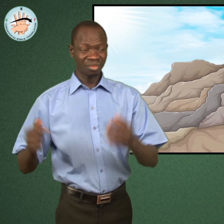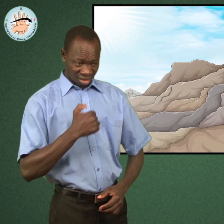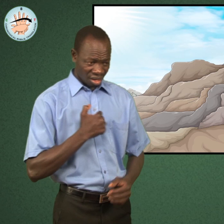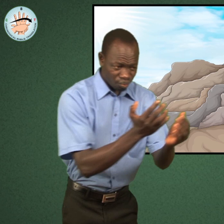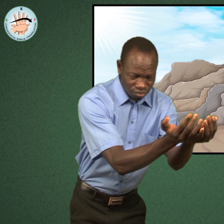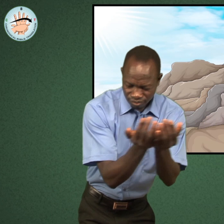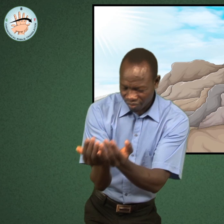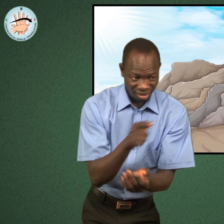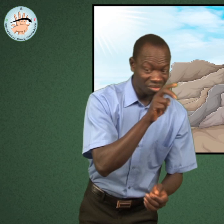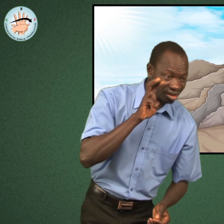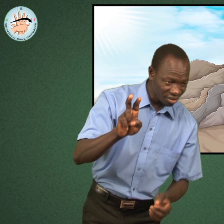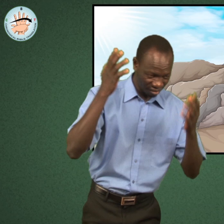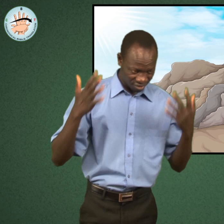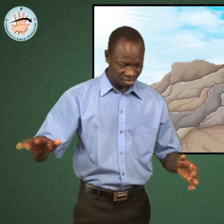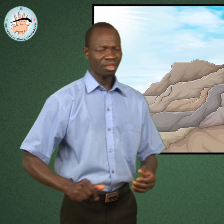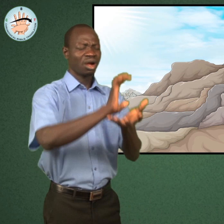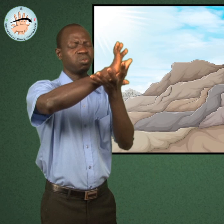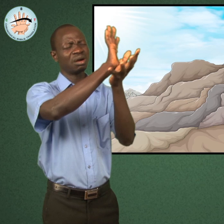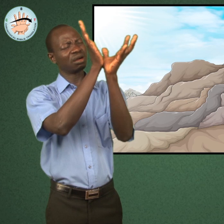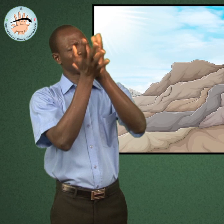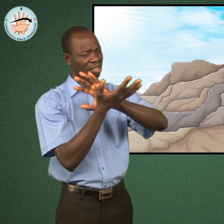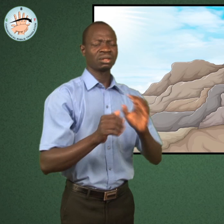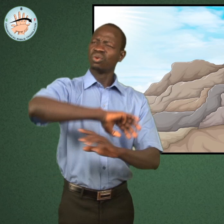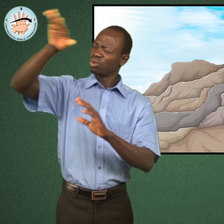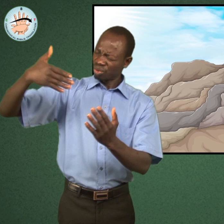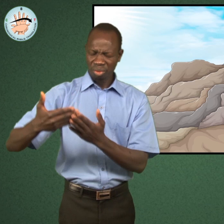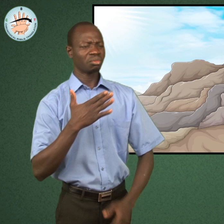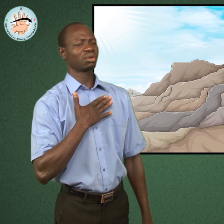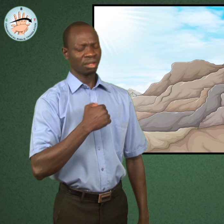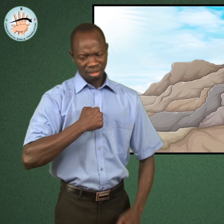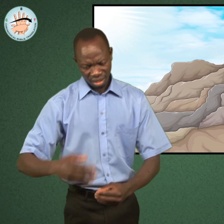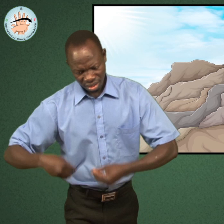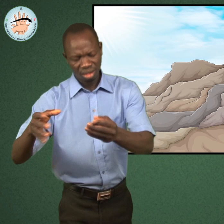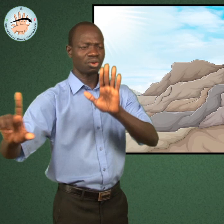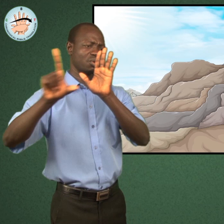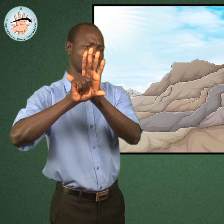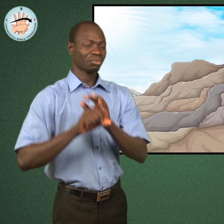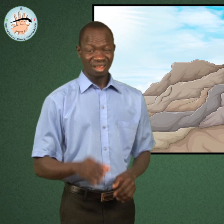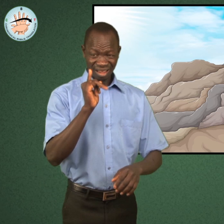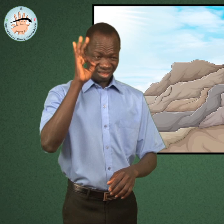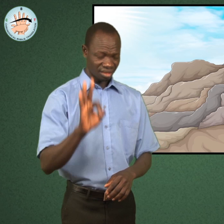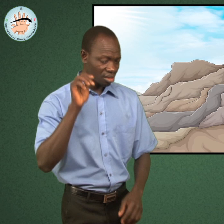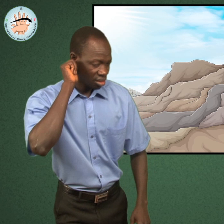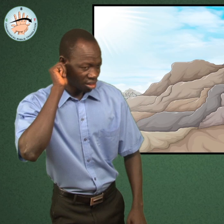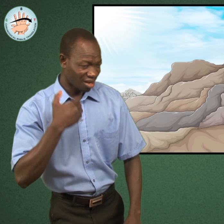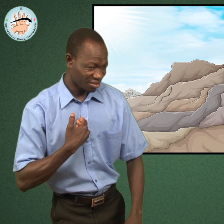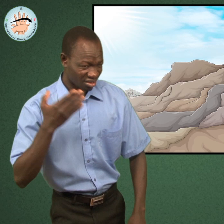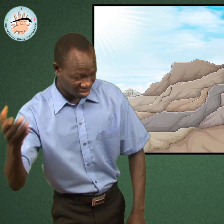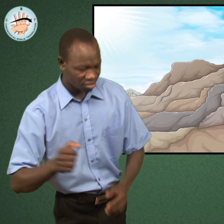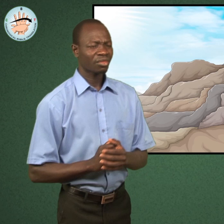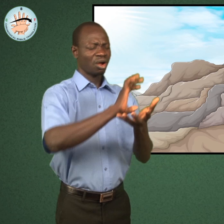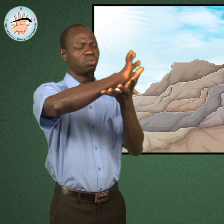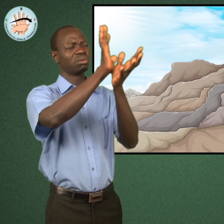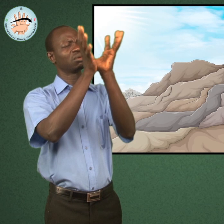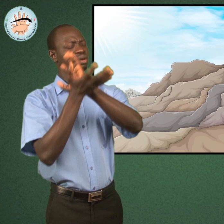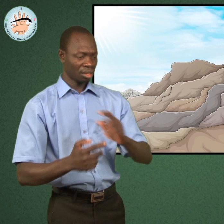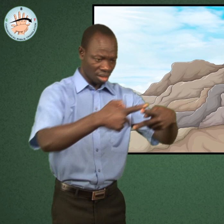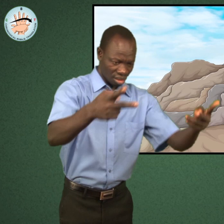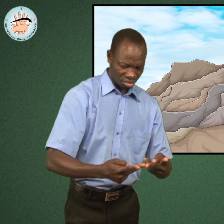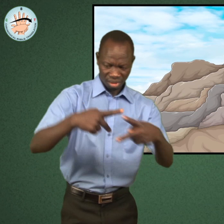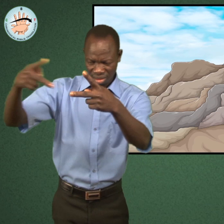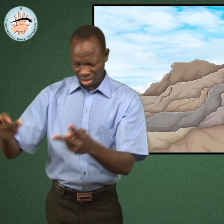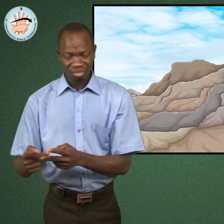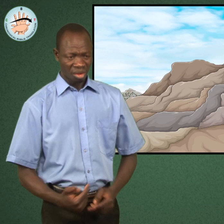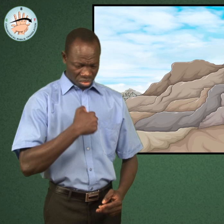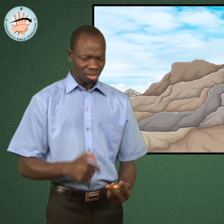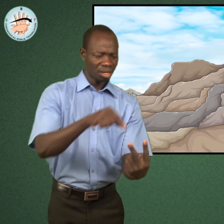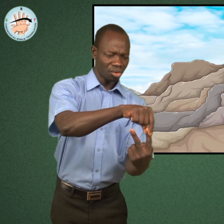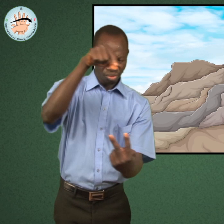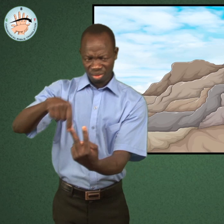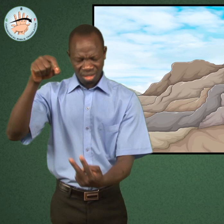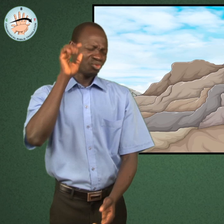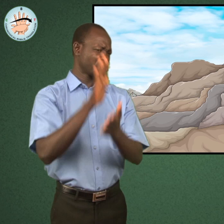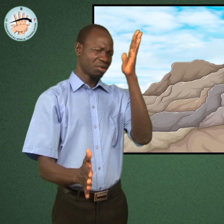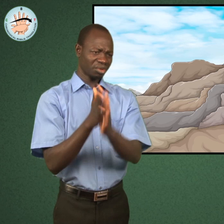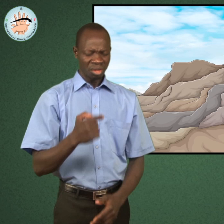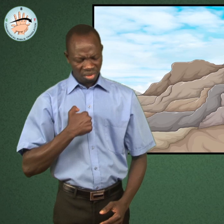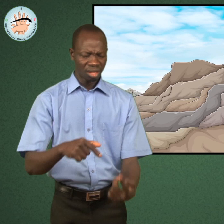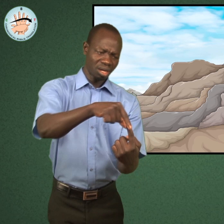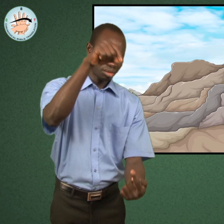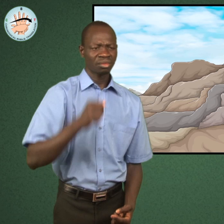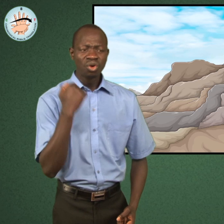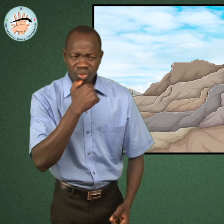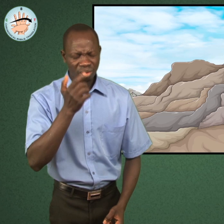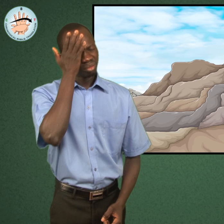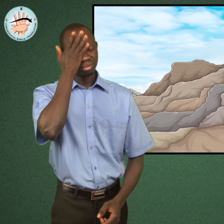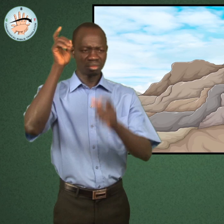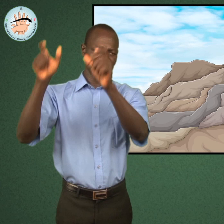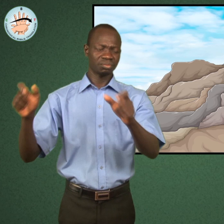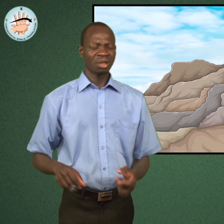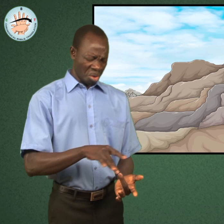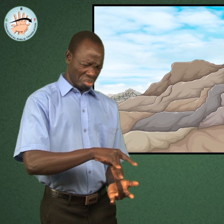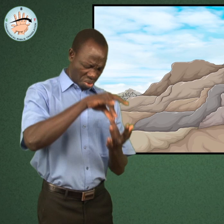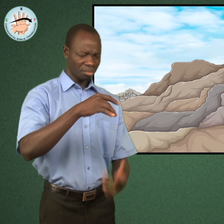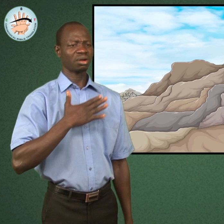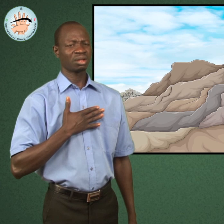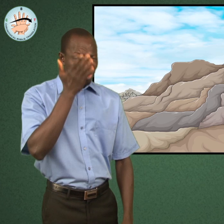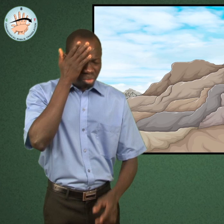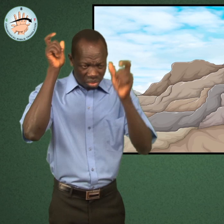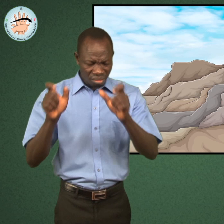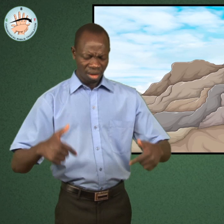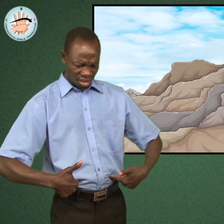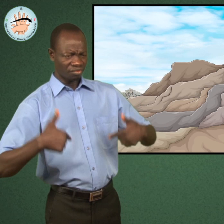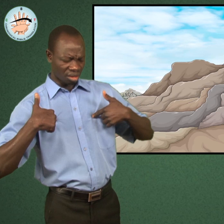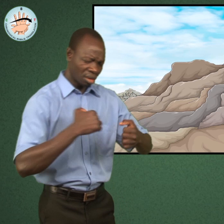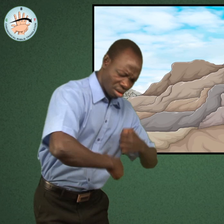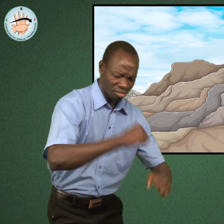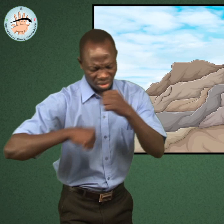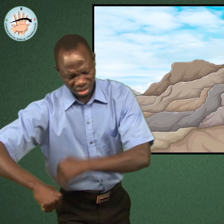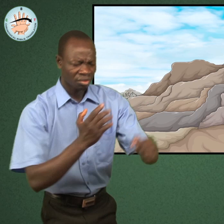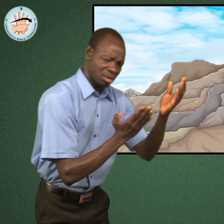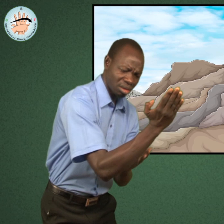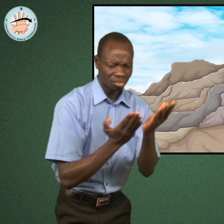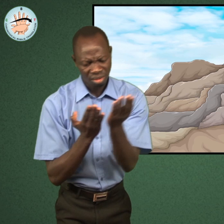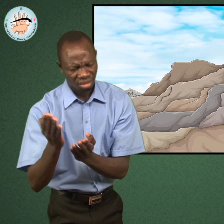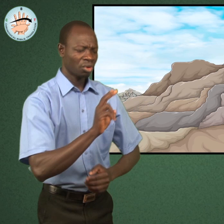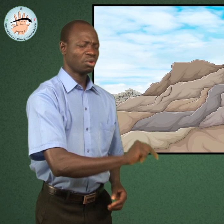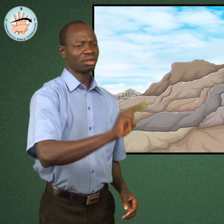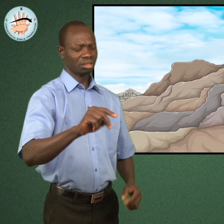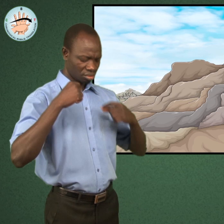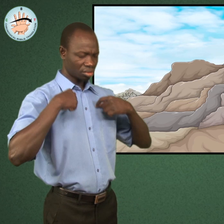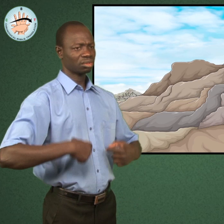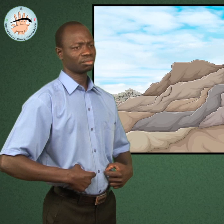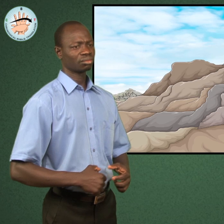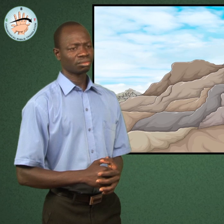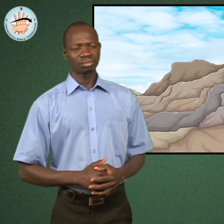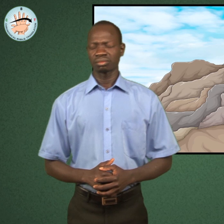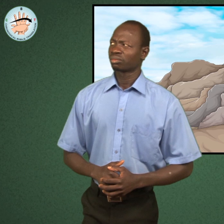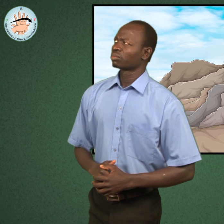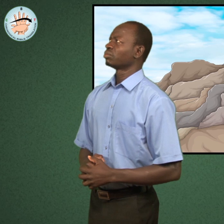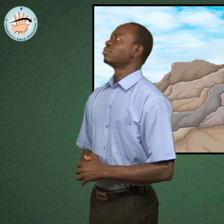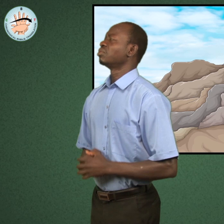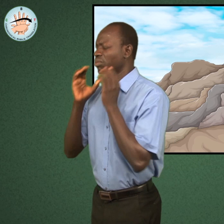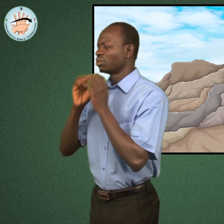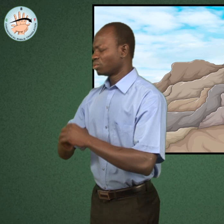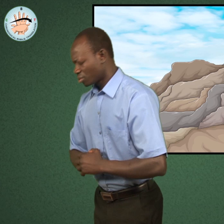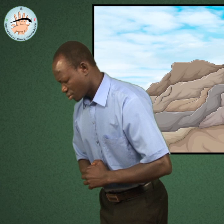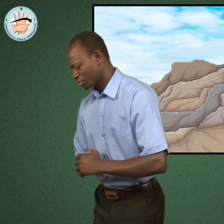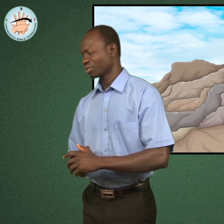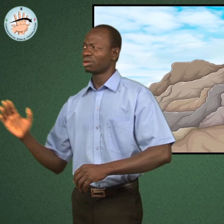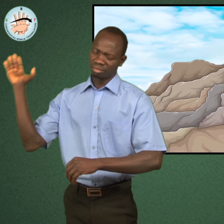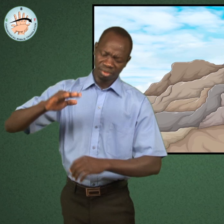And unto Me you shall be a kingdom of priests and a holy nation.’ These are the words that you are to speak to the Israelites.”